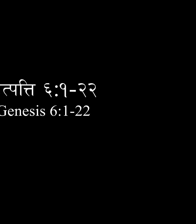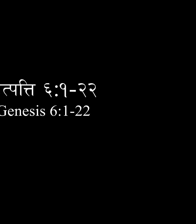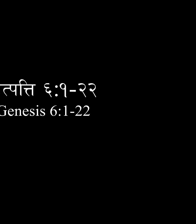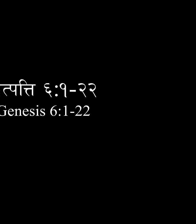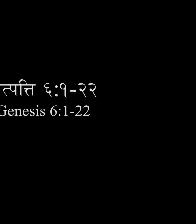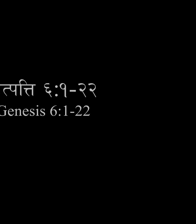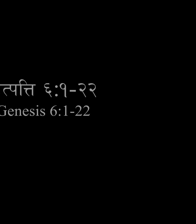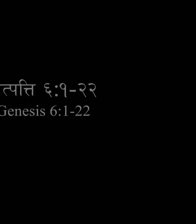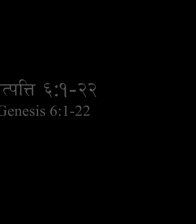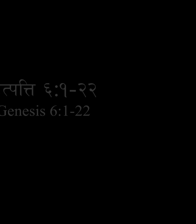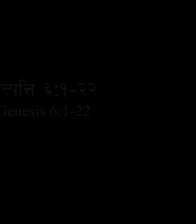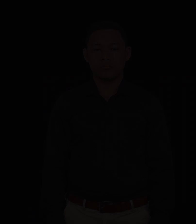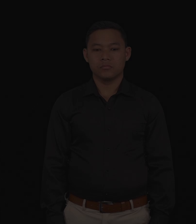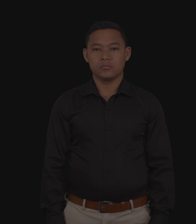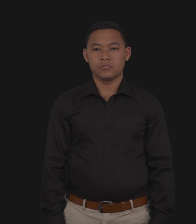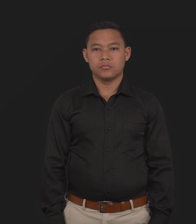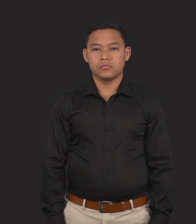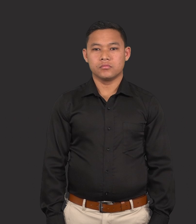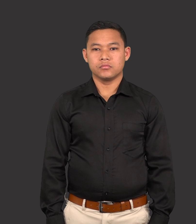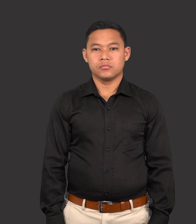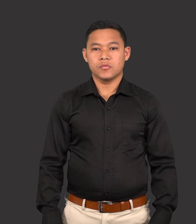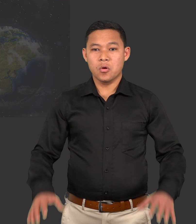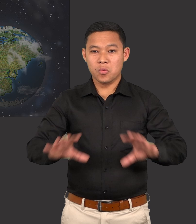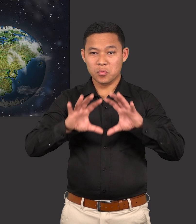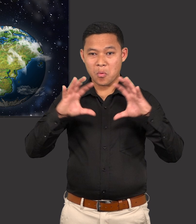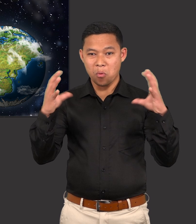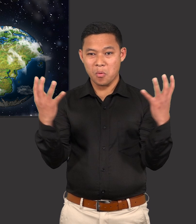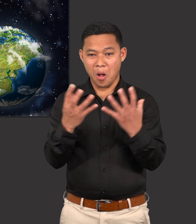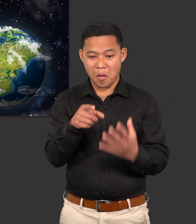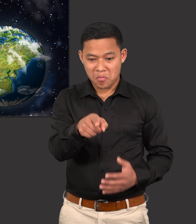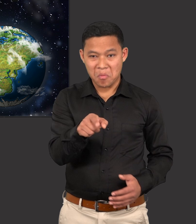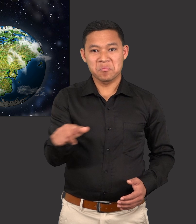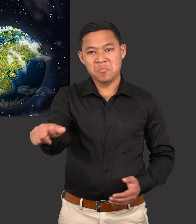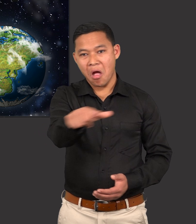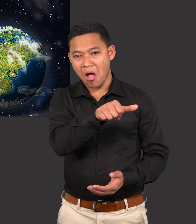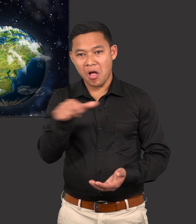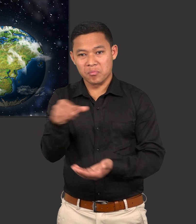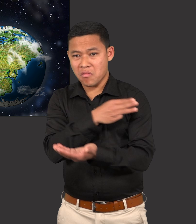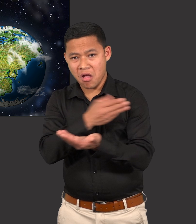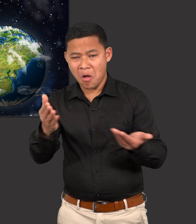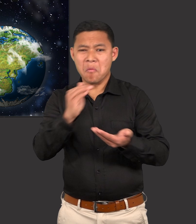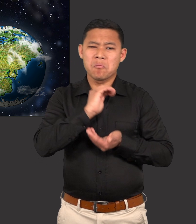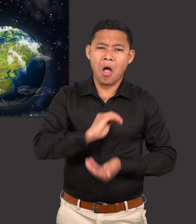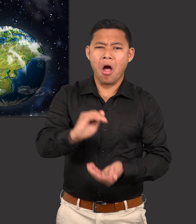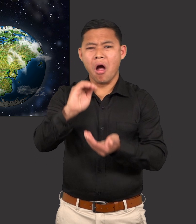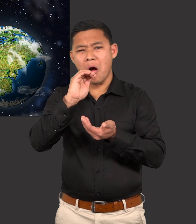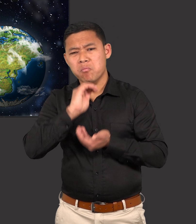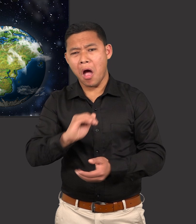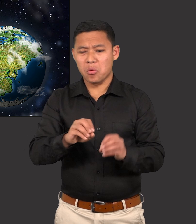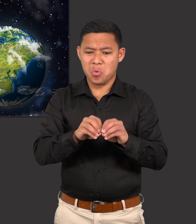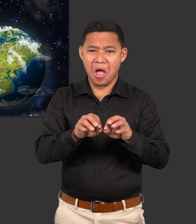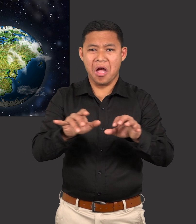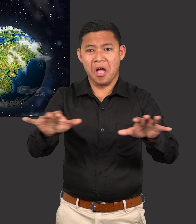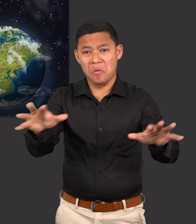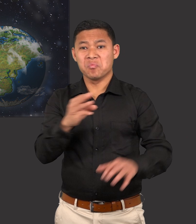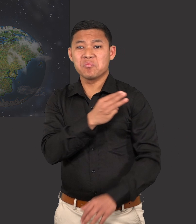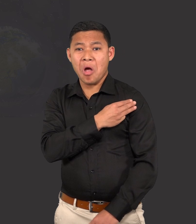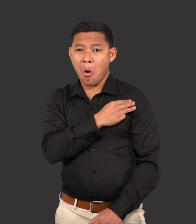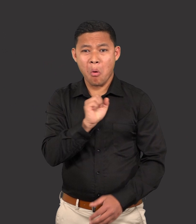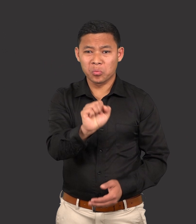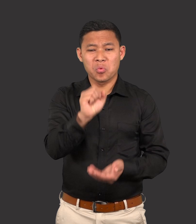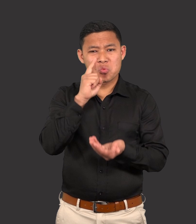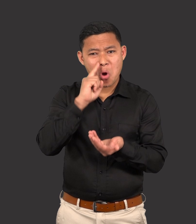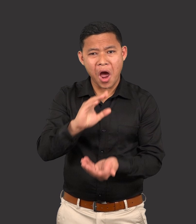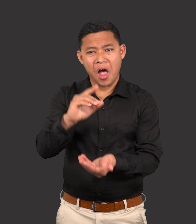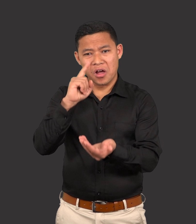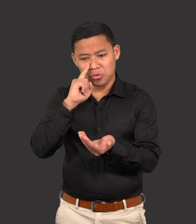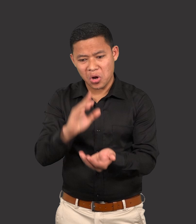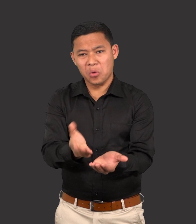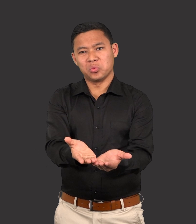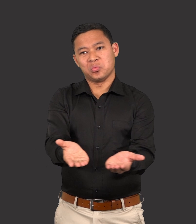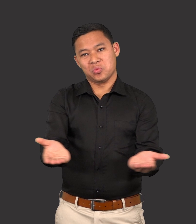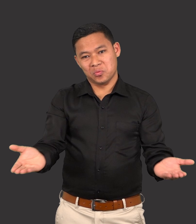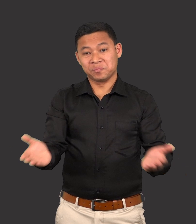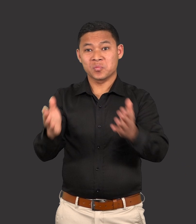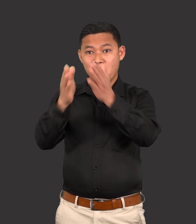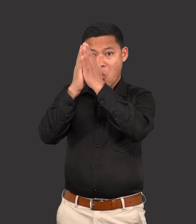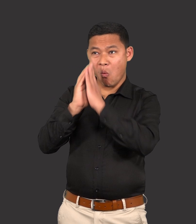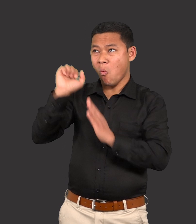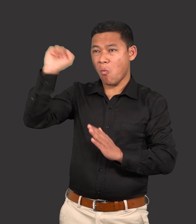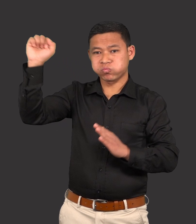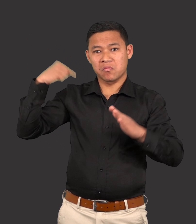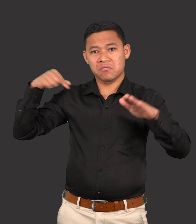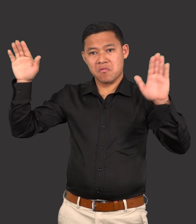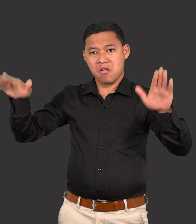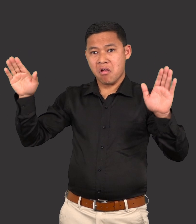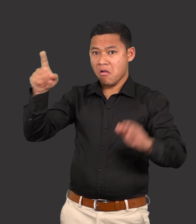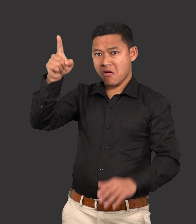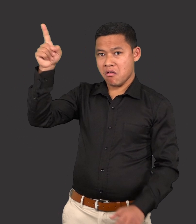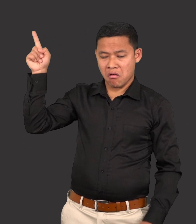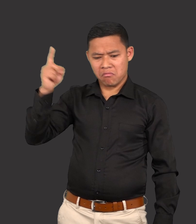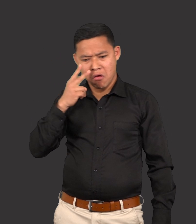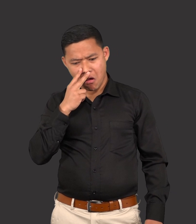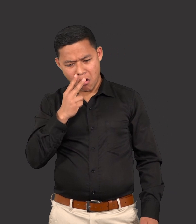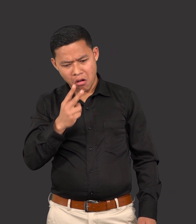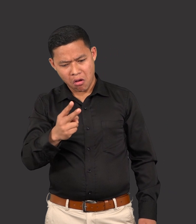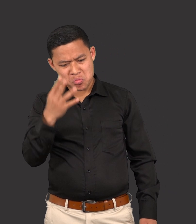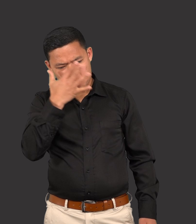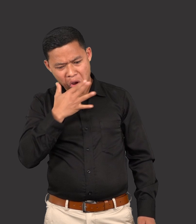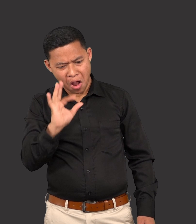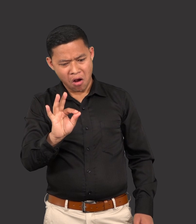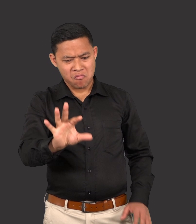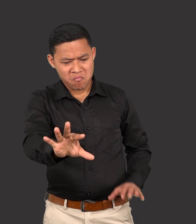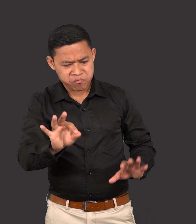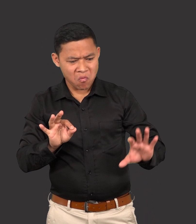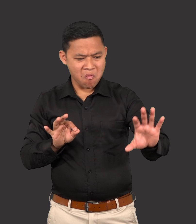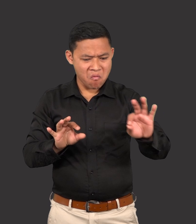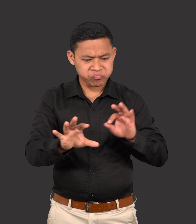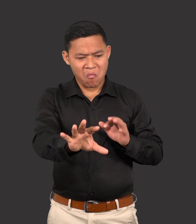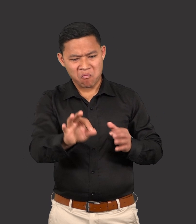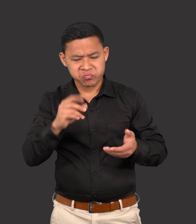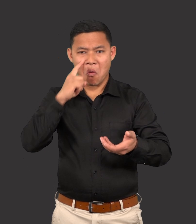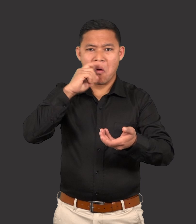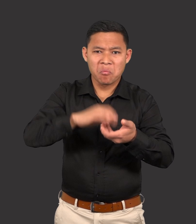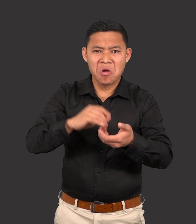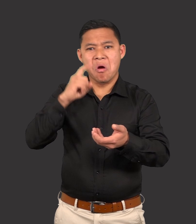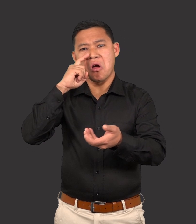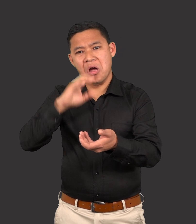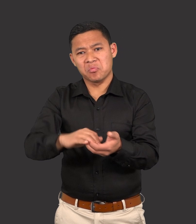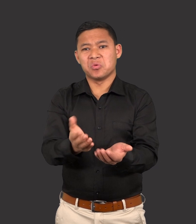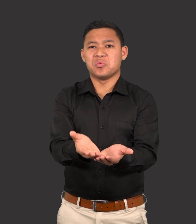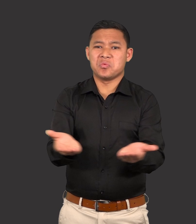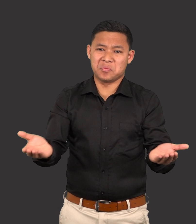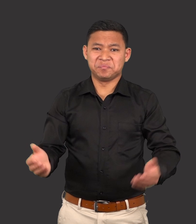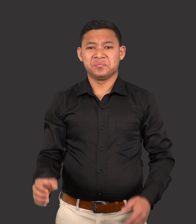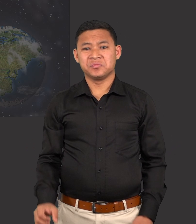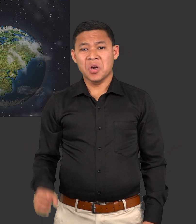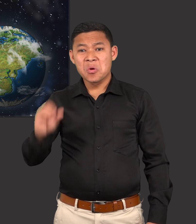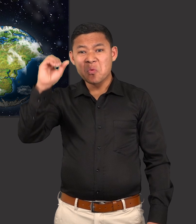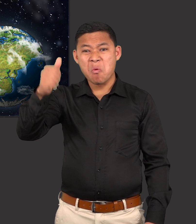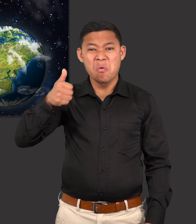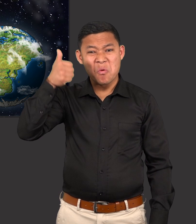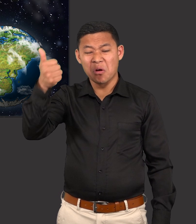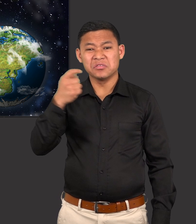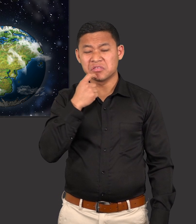Now when men began to multiply on the face of the earth and daughters were born to them, the sons of God saw that the daughters of men were beautiful, and they took as wives whomever they chose.